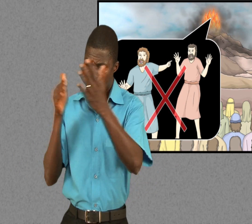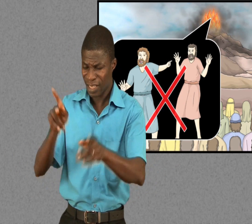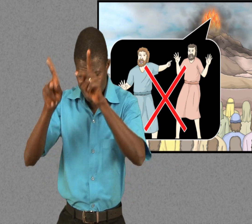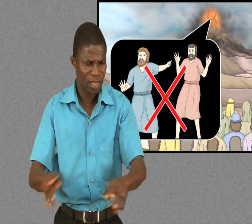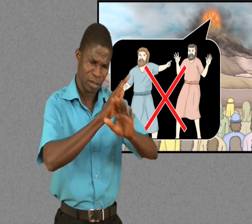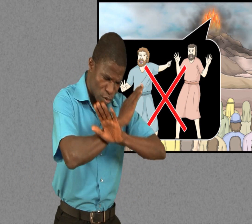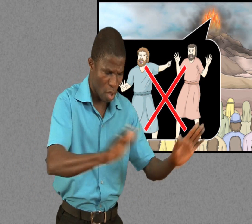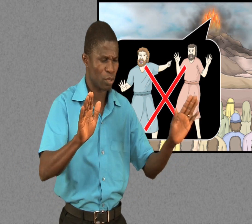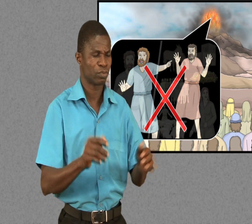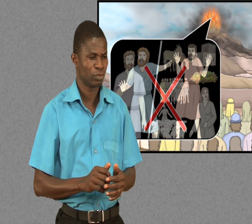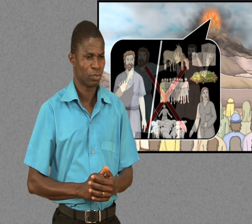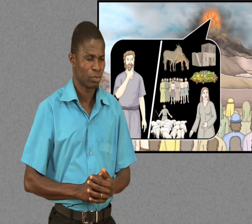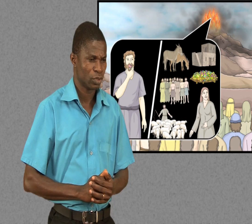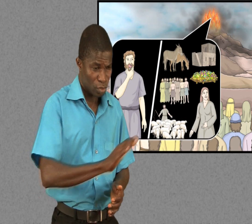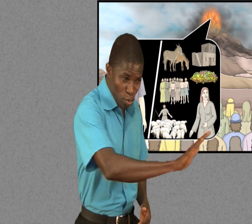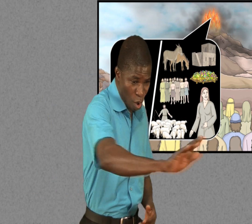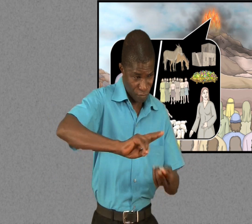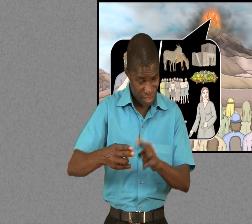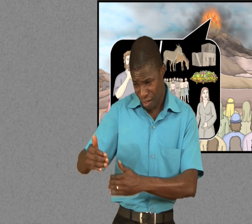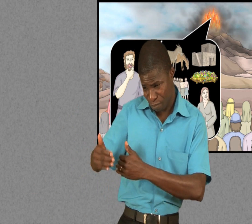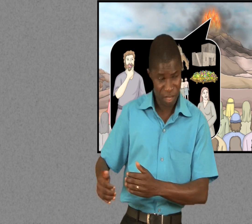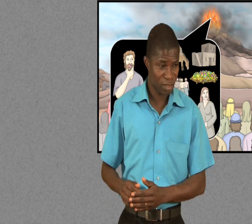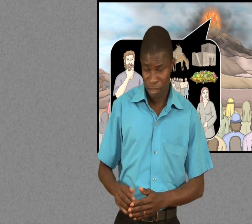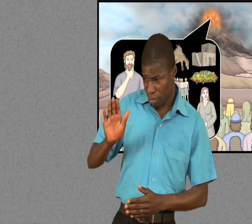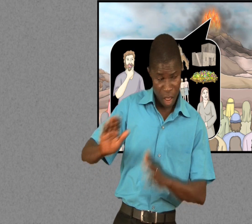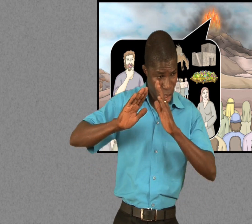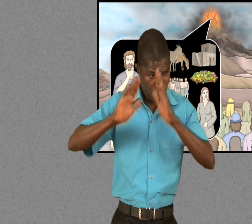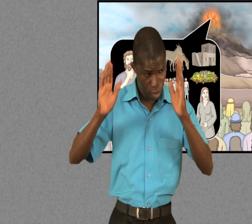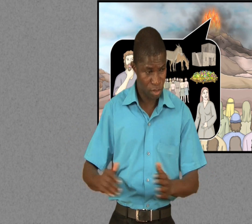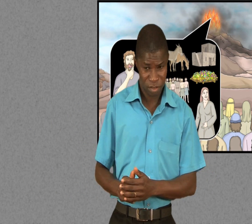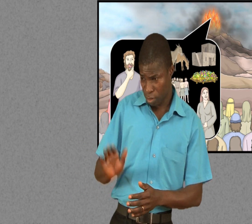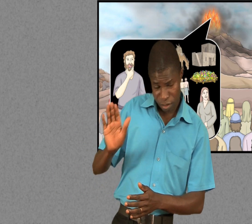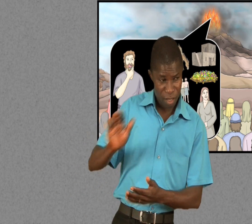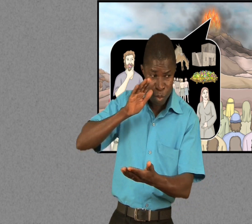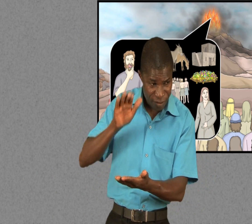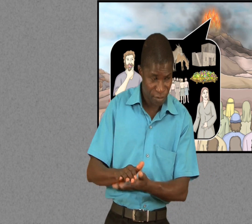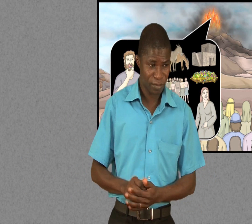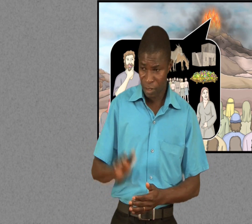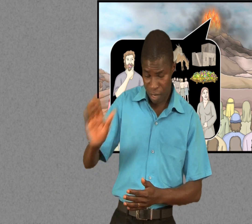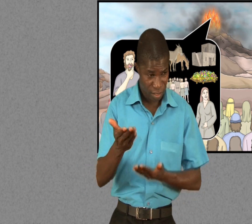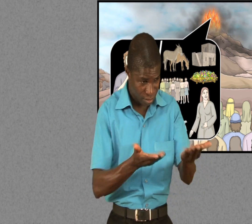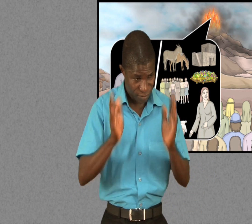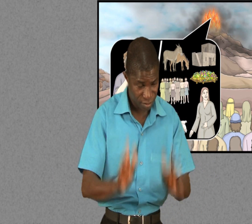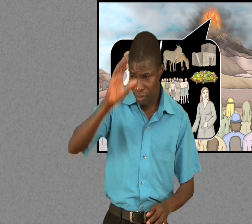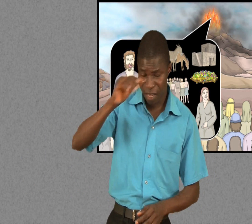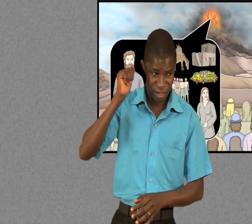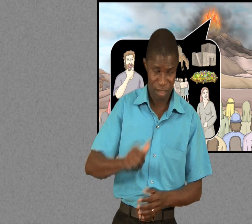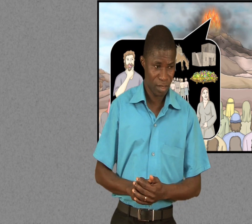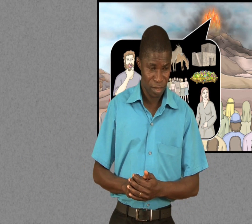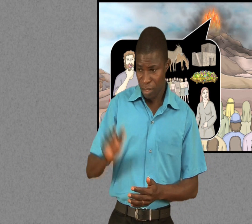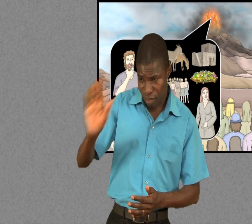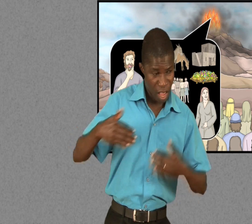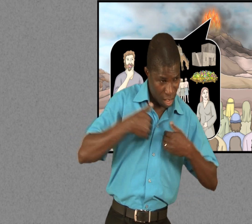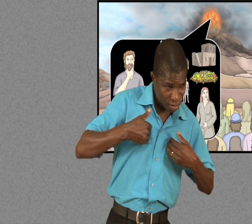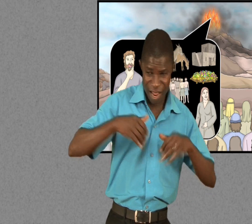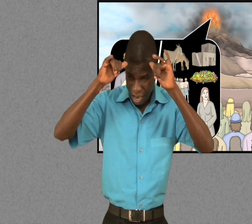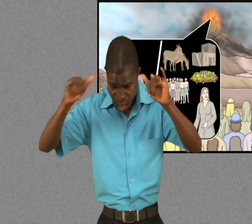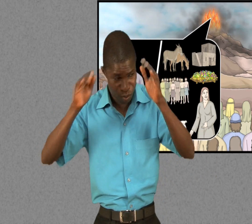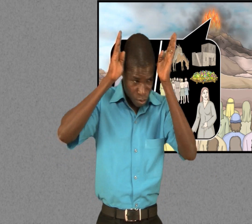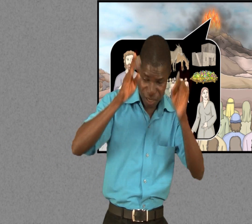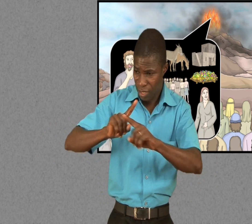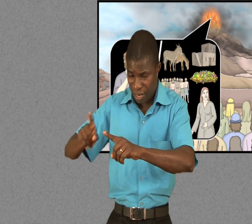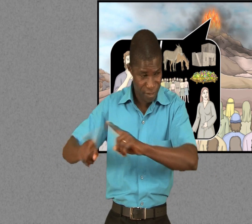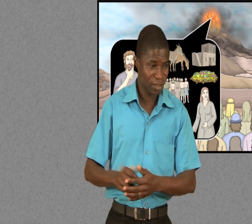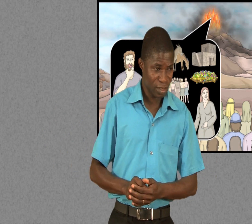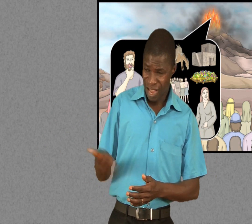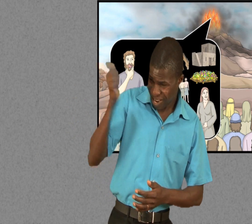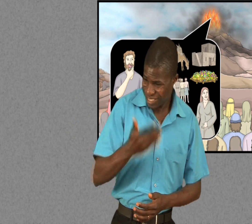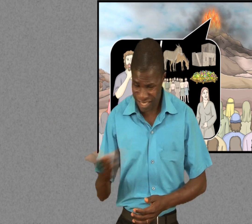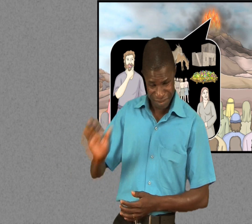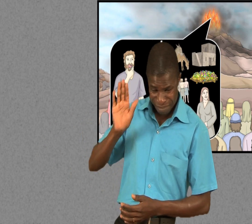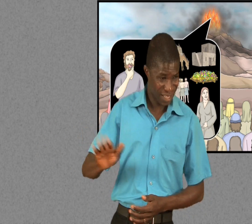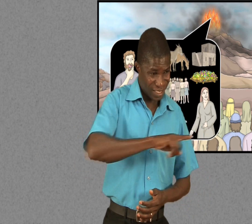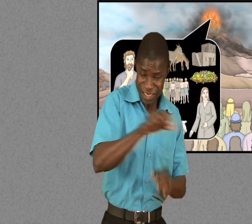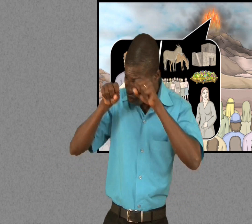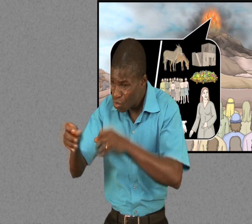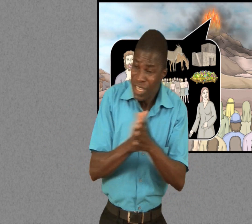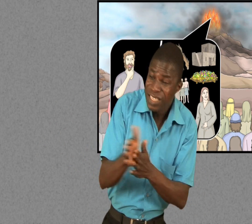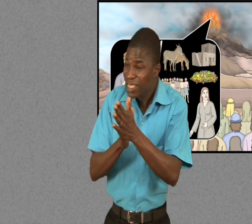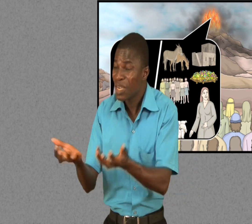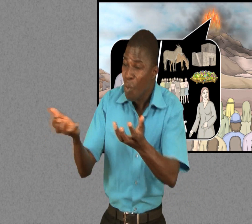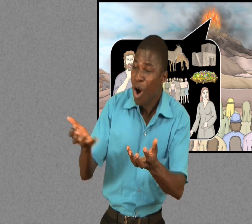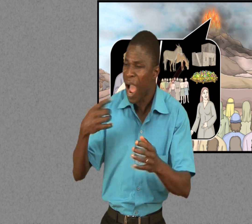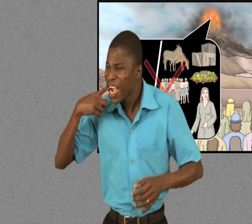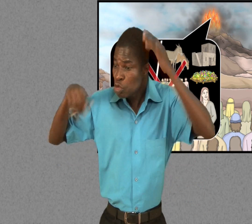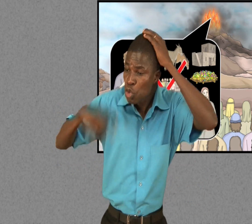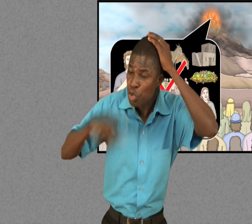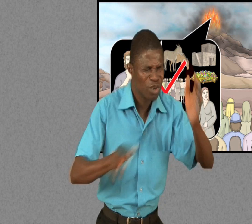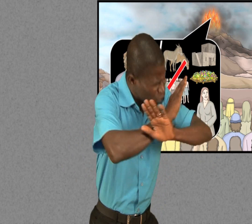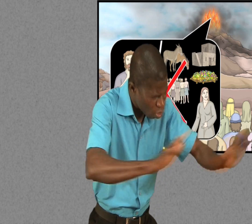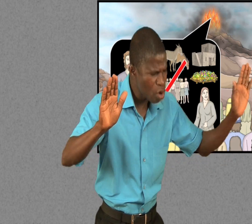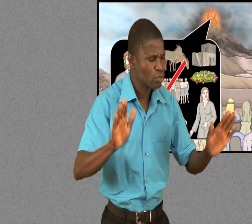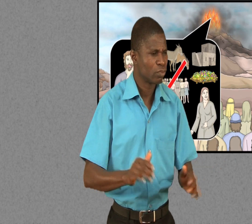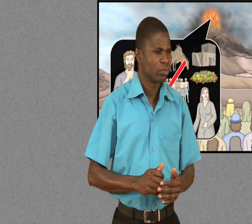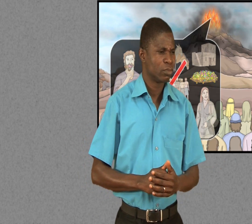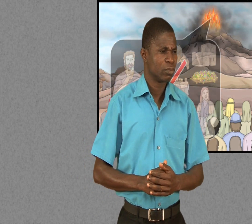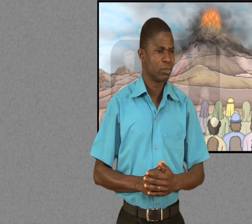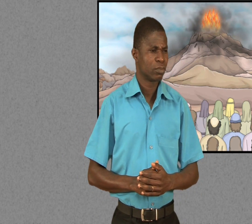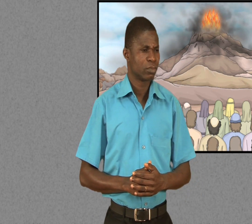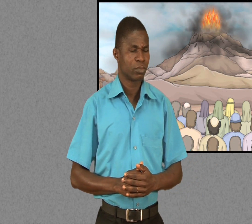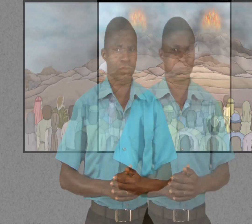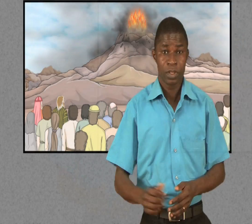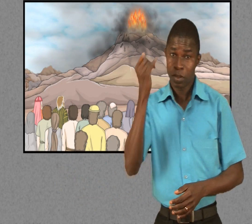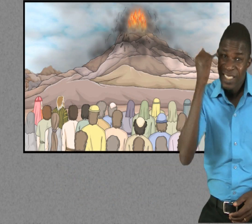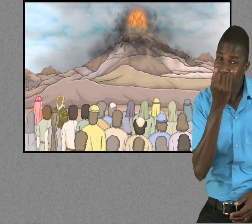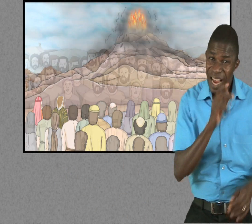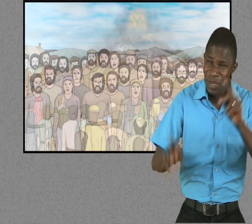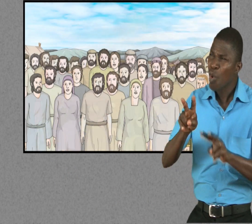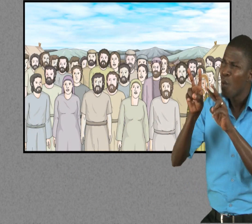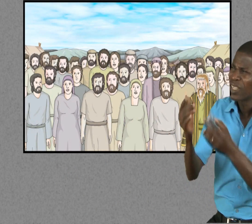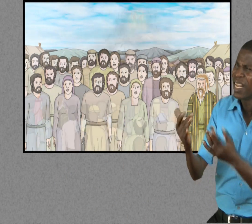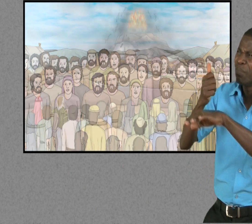You shall not covet your neighbor’s house. You shall not covet your neighbor’s wife, or his manservant or maidservant, or his ox or donkey, or anything that belongs to your neighbor.”